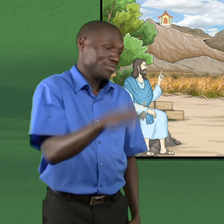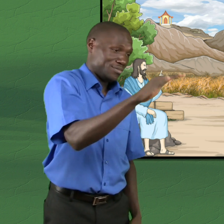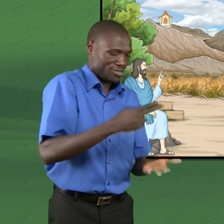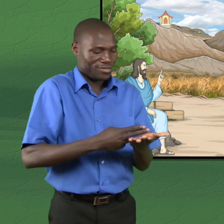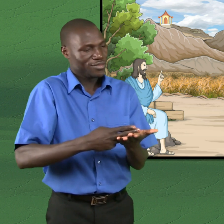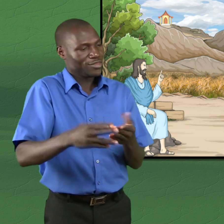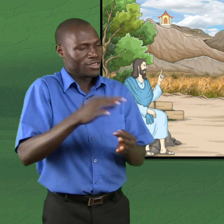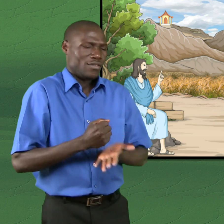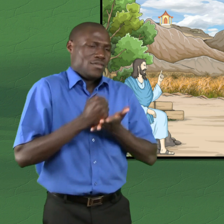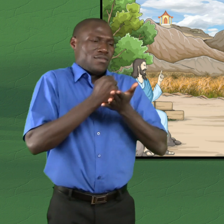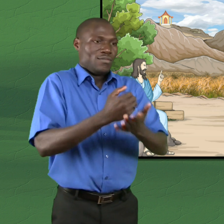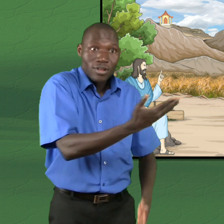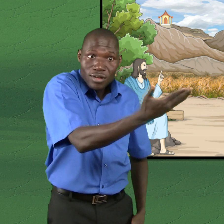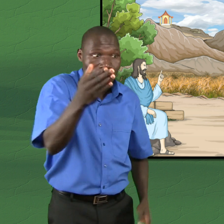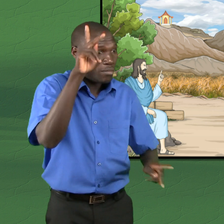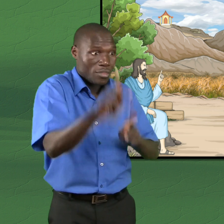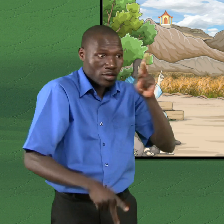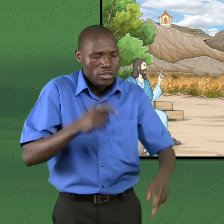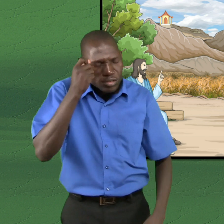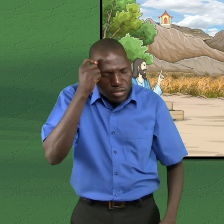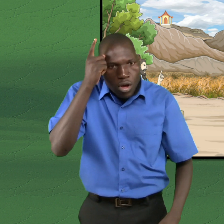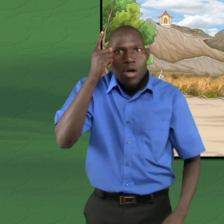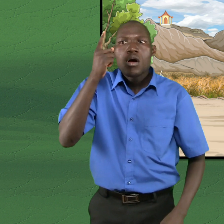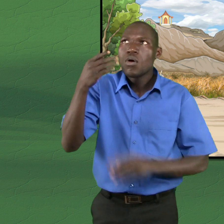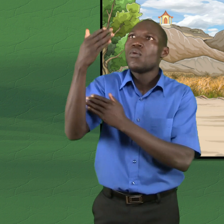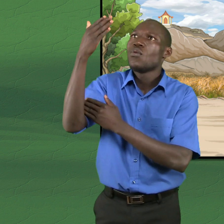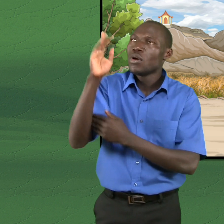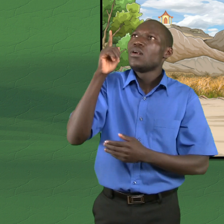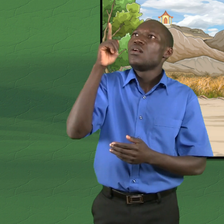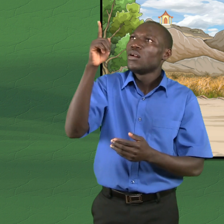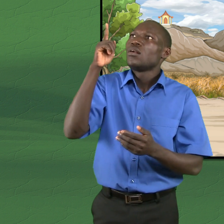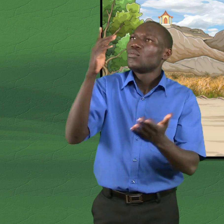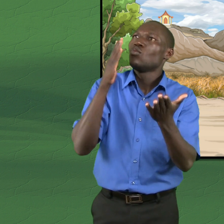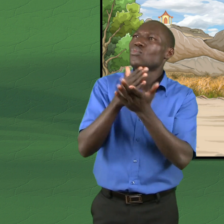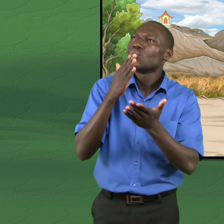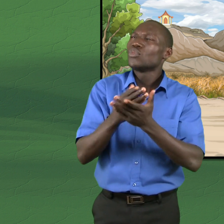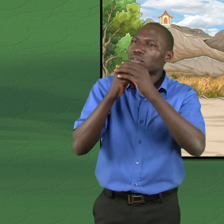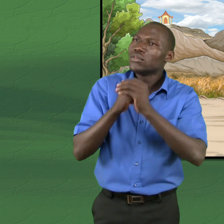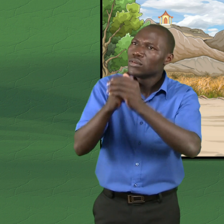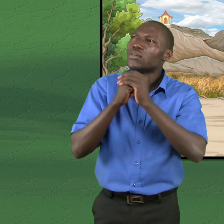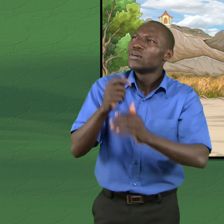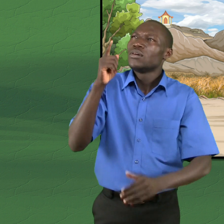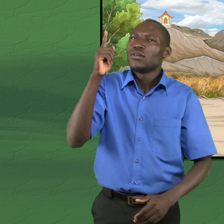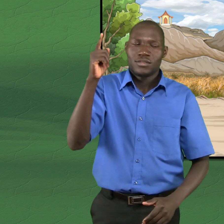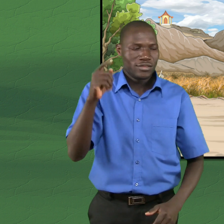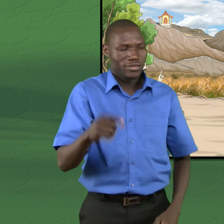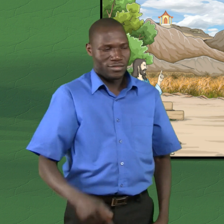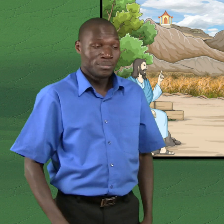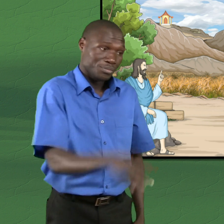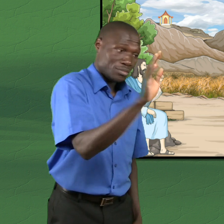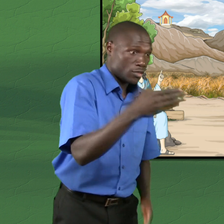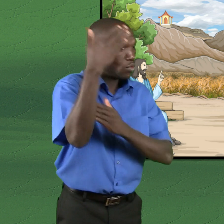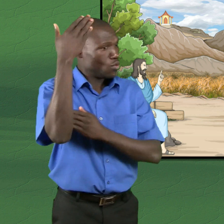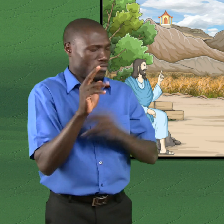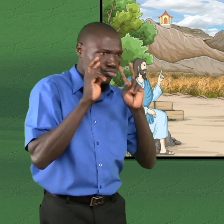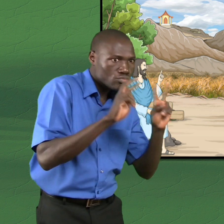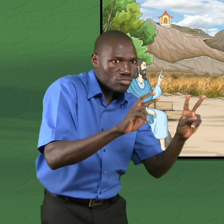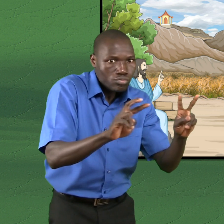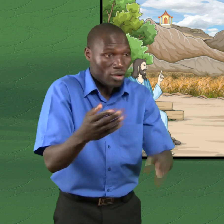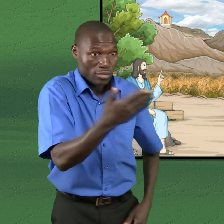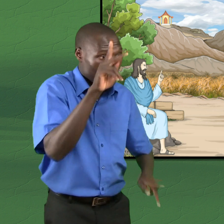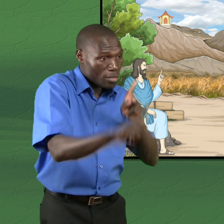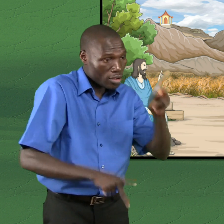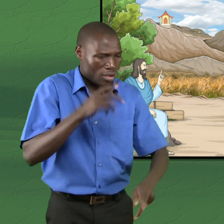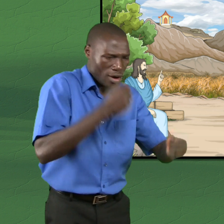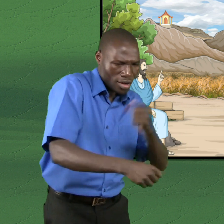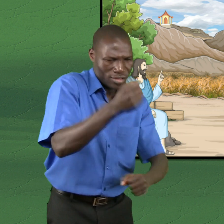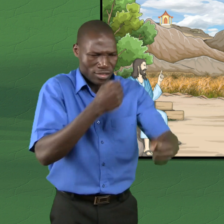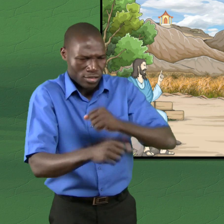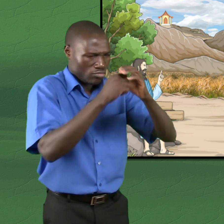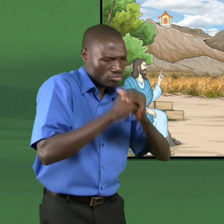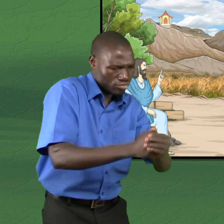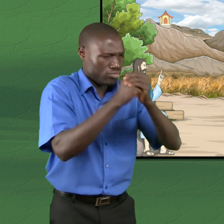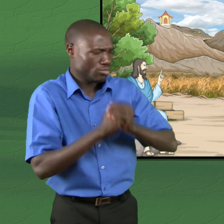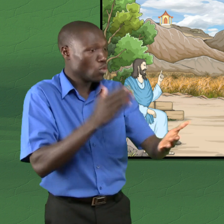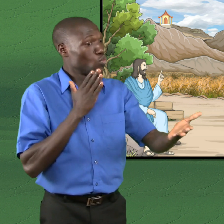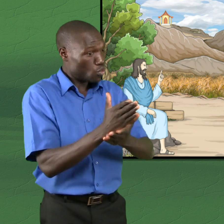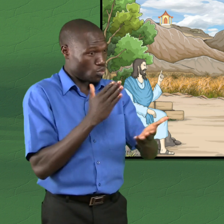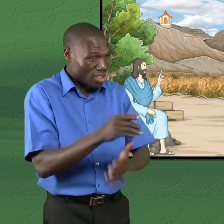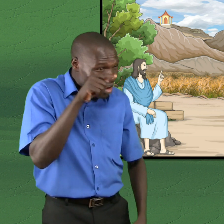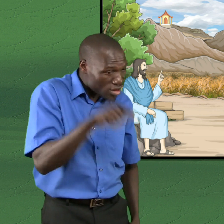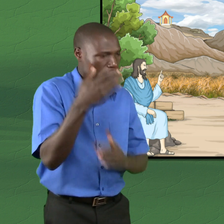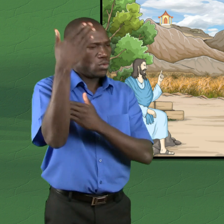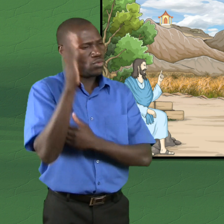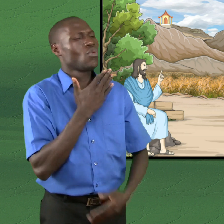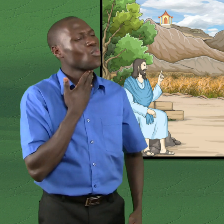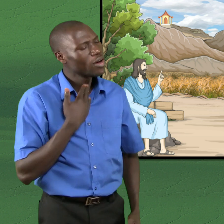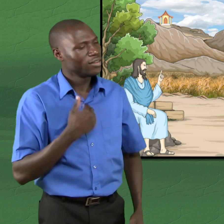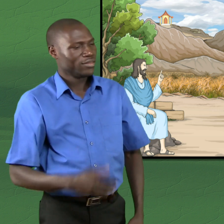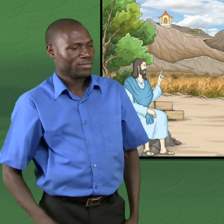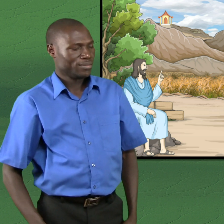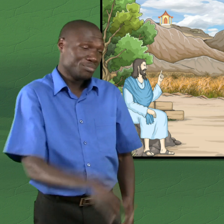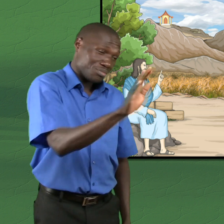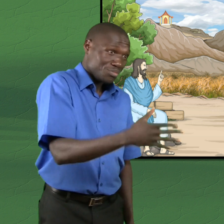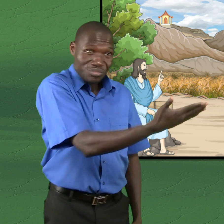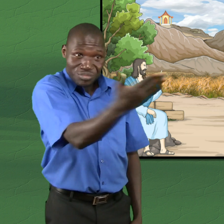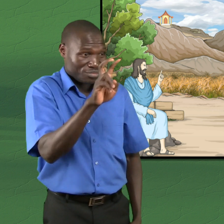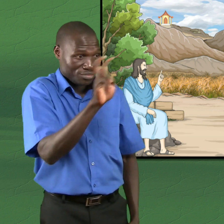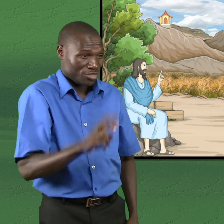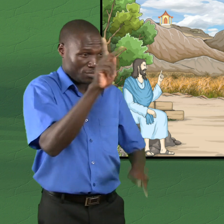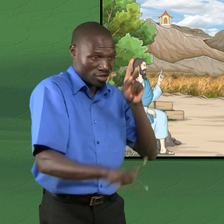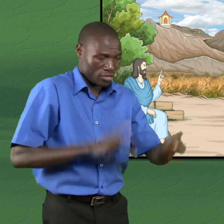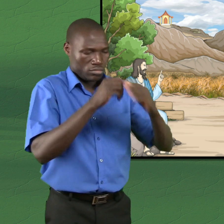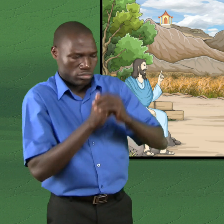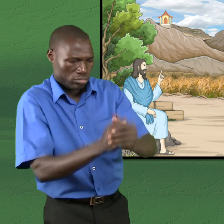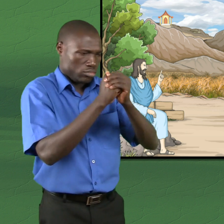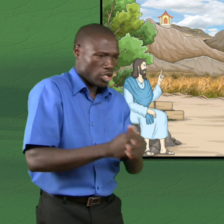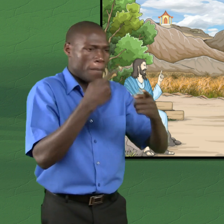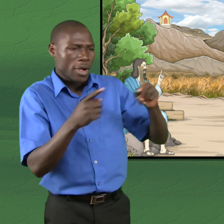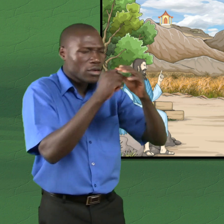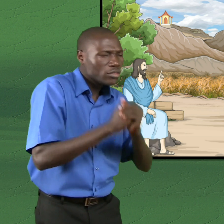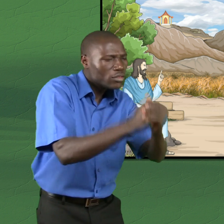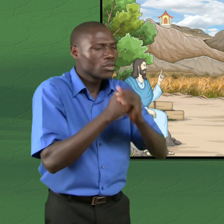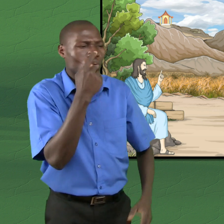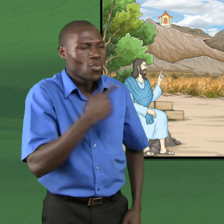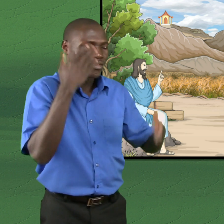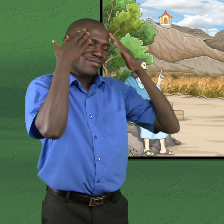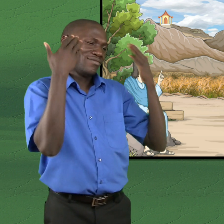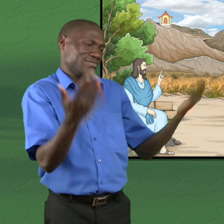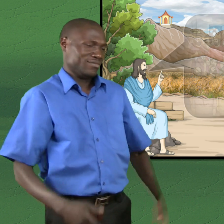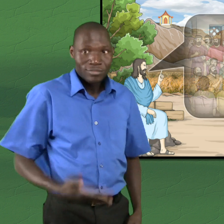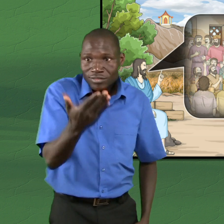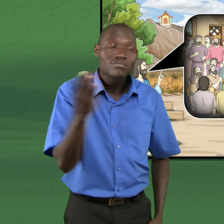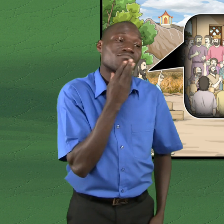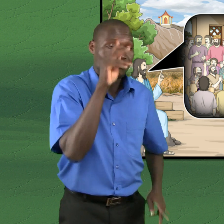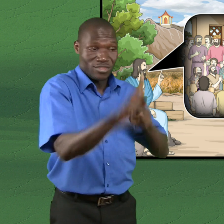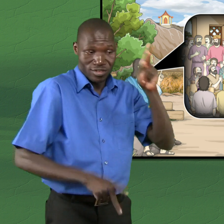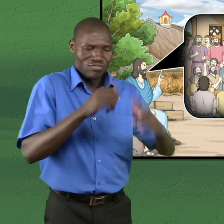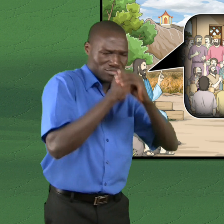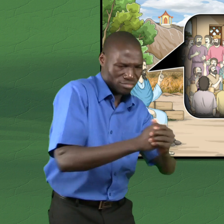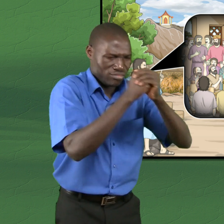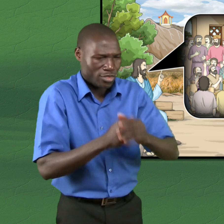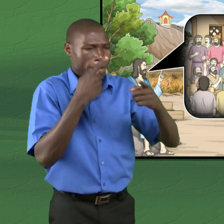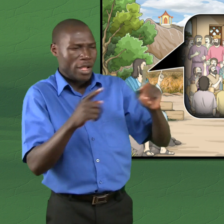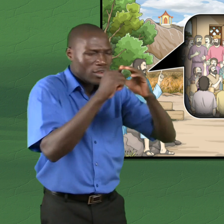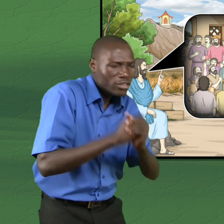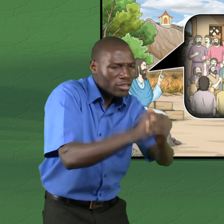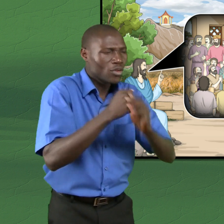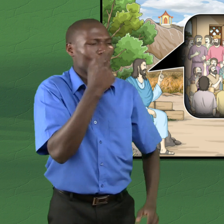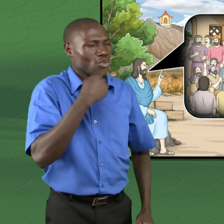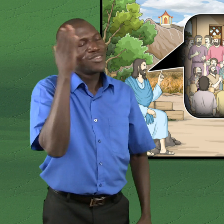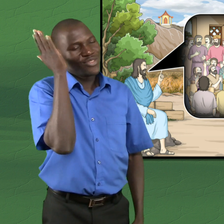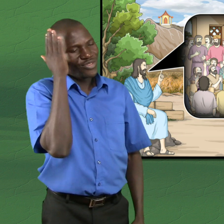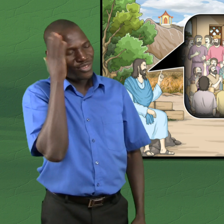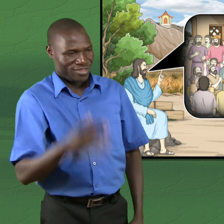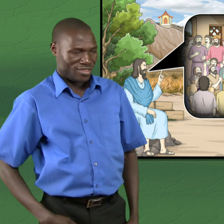But a time is coming and has now come when the true worshipers will worship the Father in spirit and in truth, for the Father is seeking such as these to worship Him.